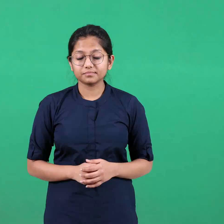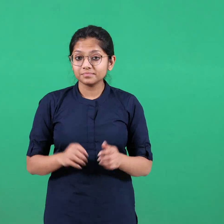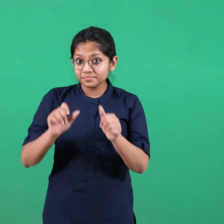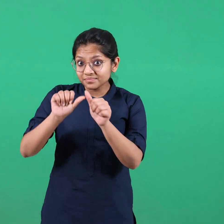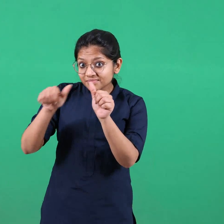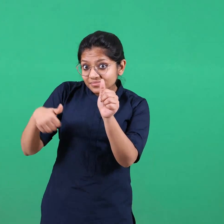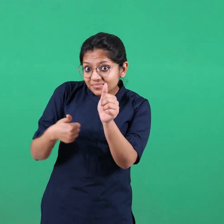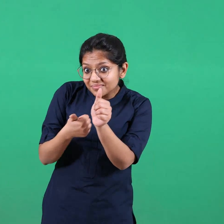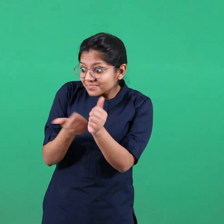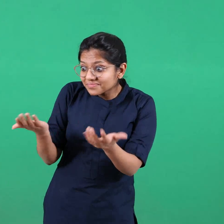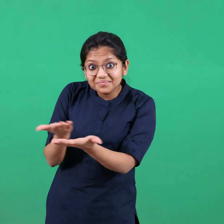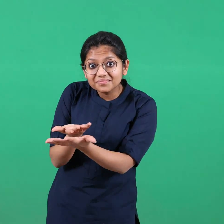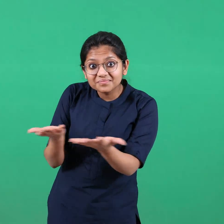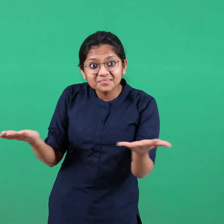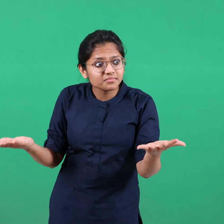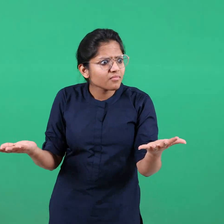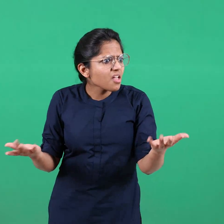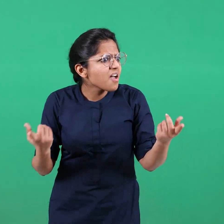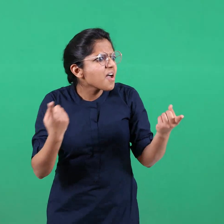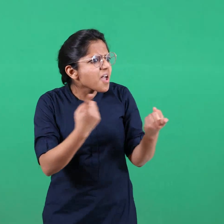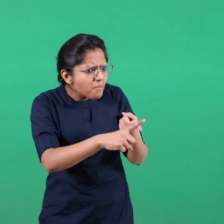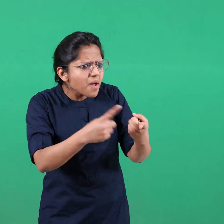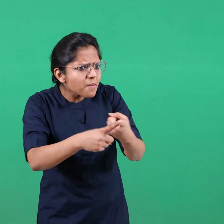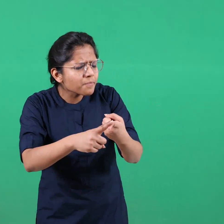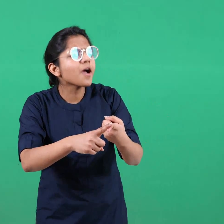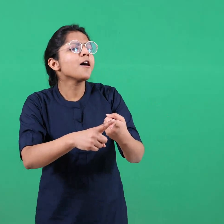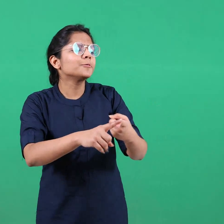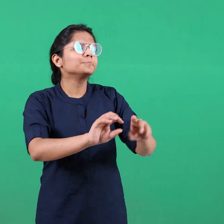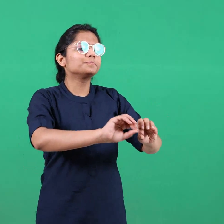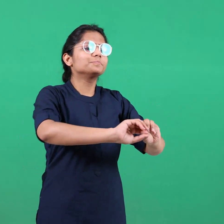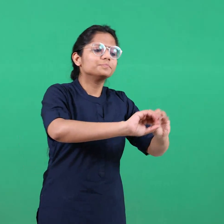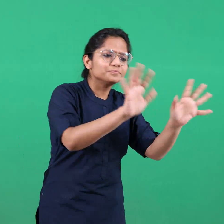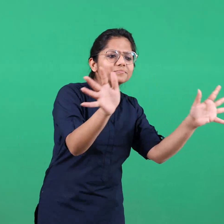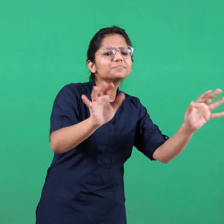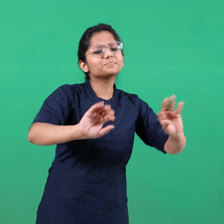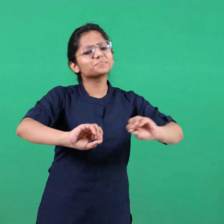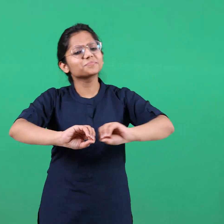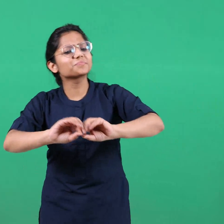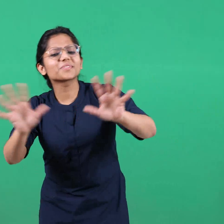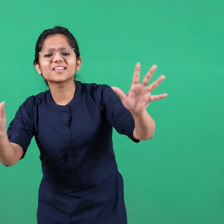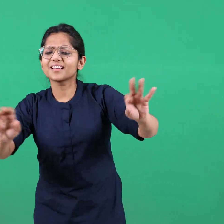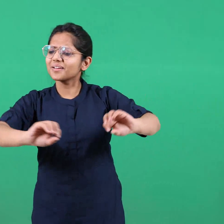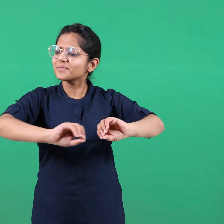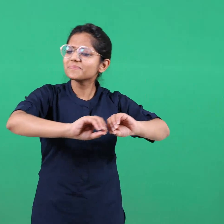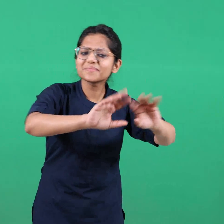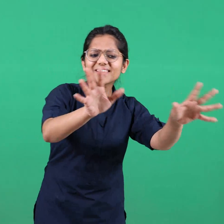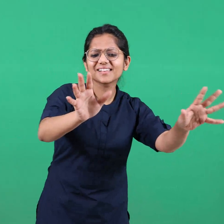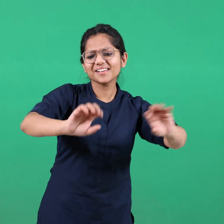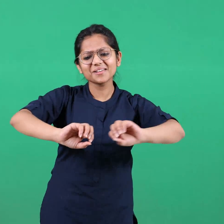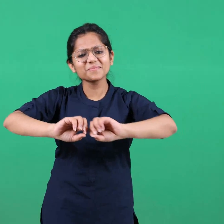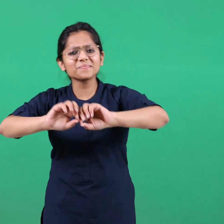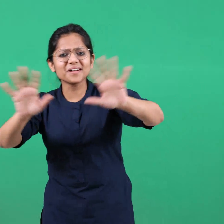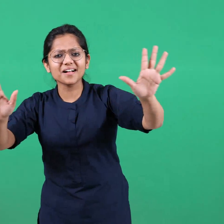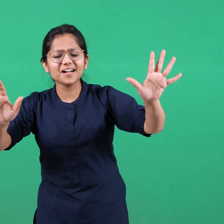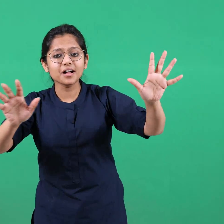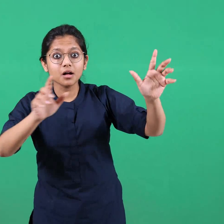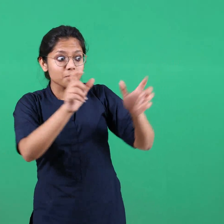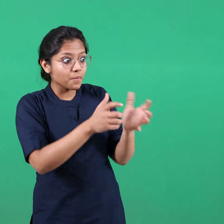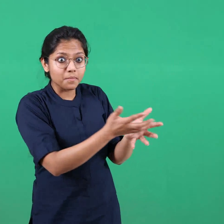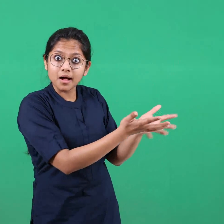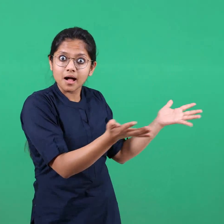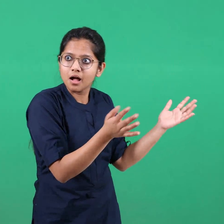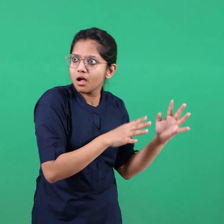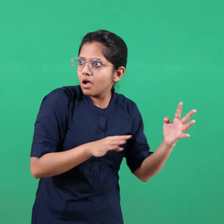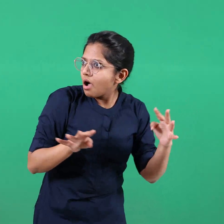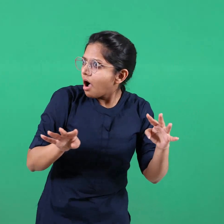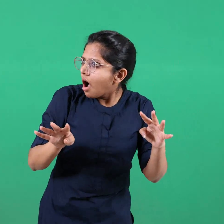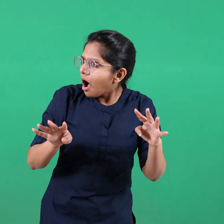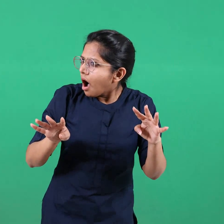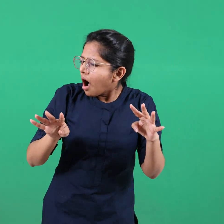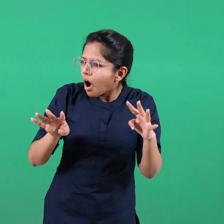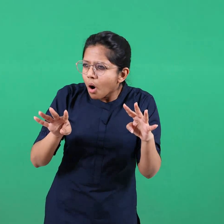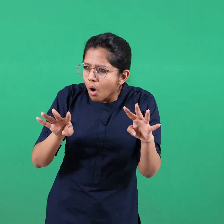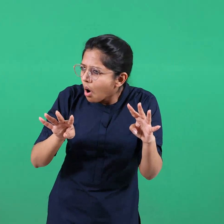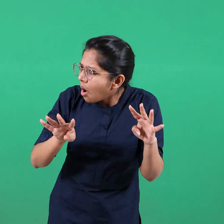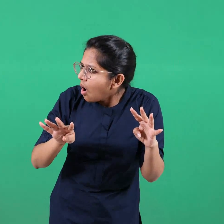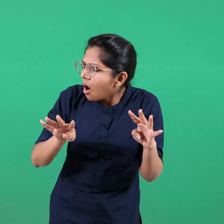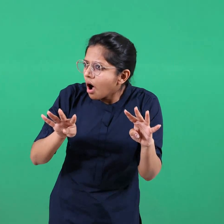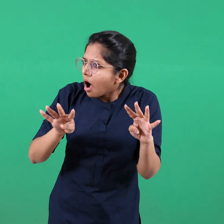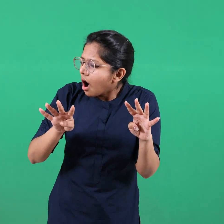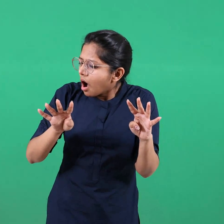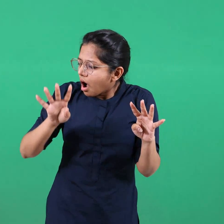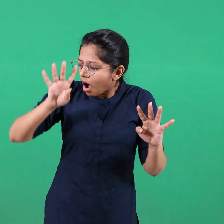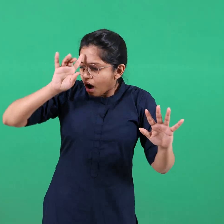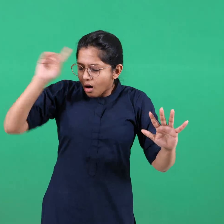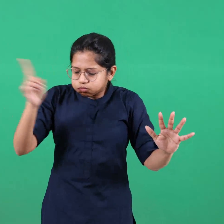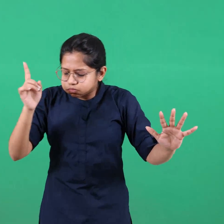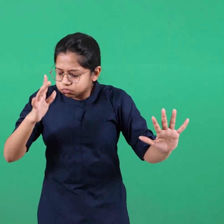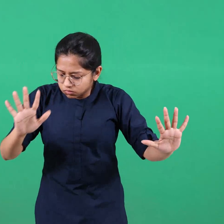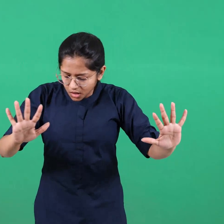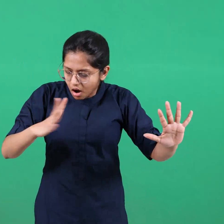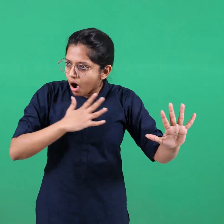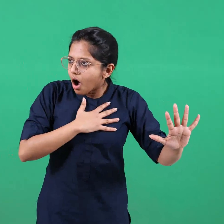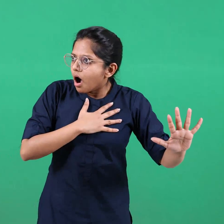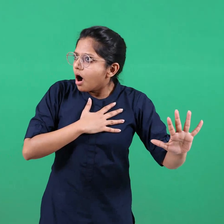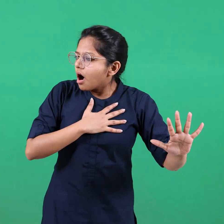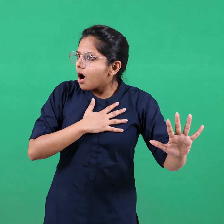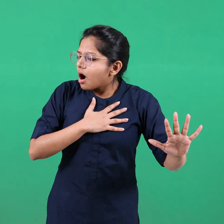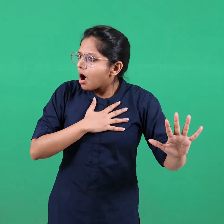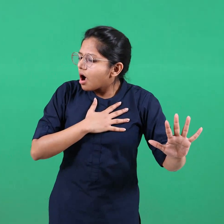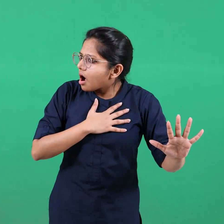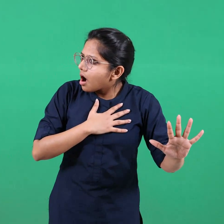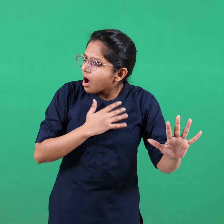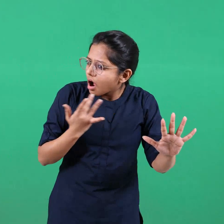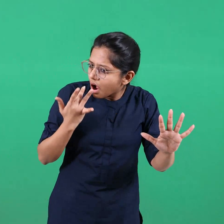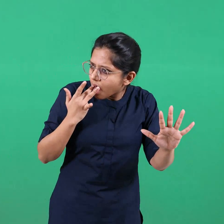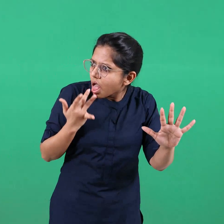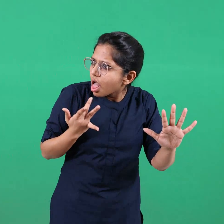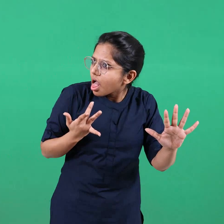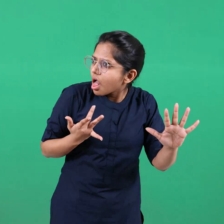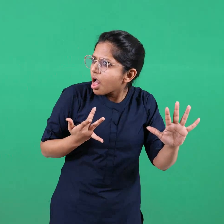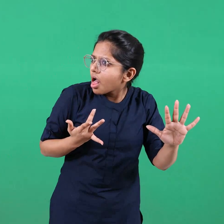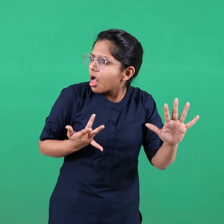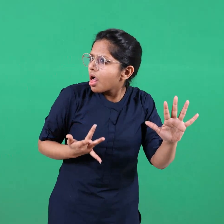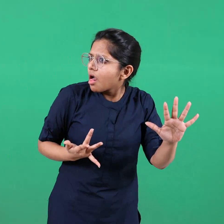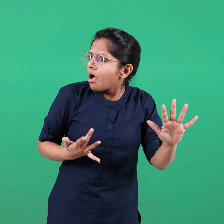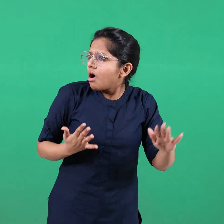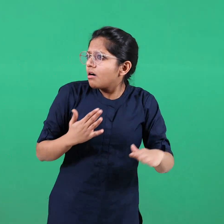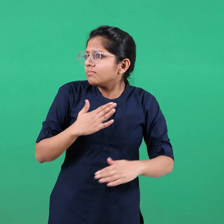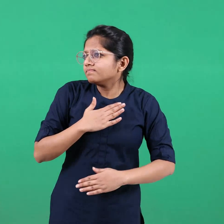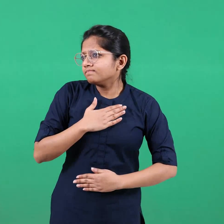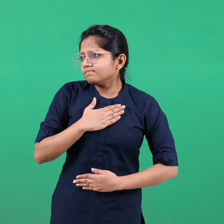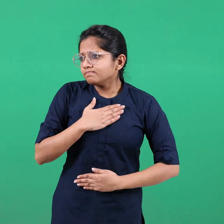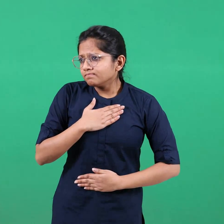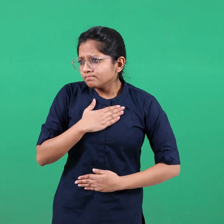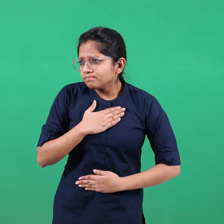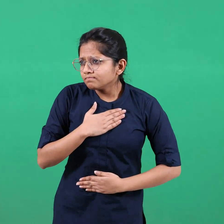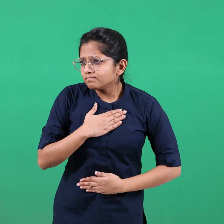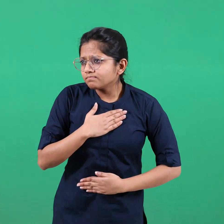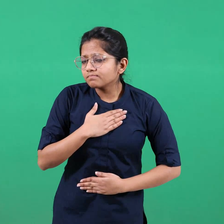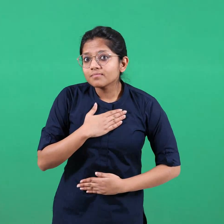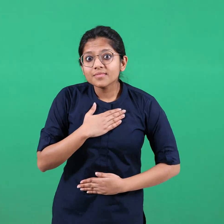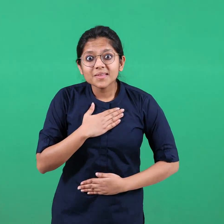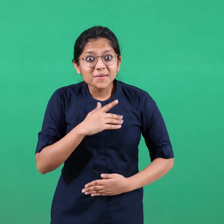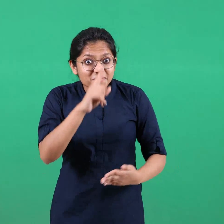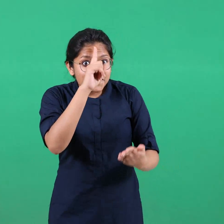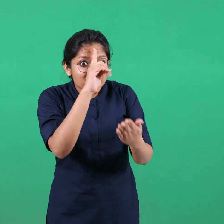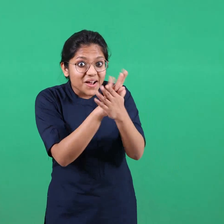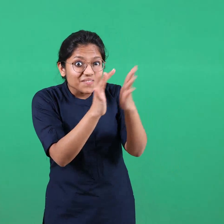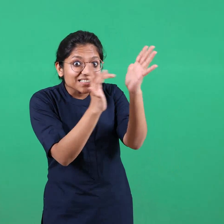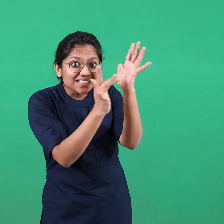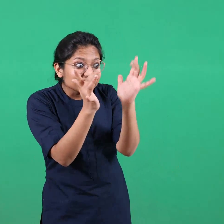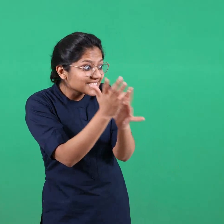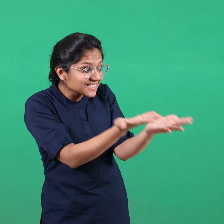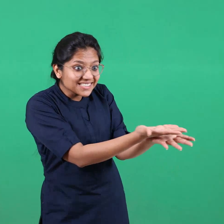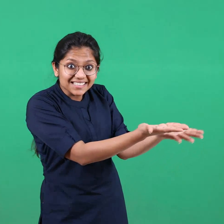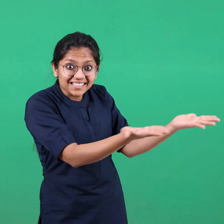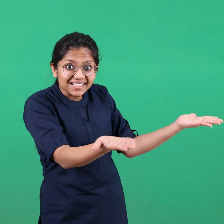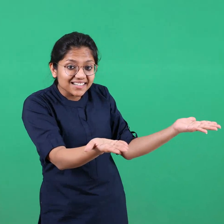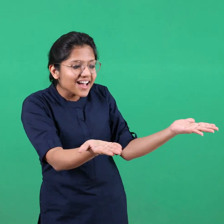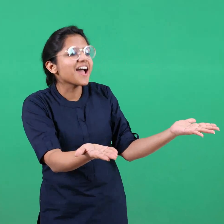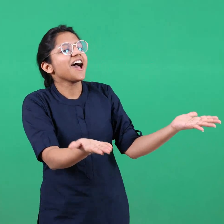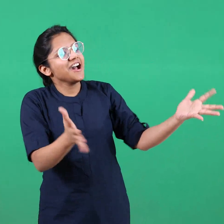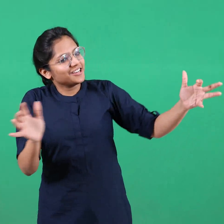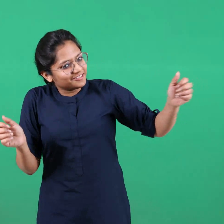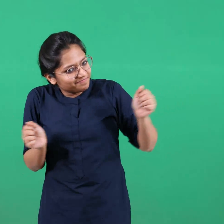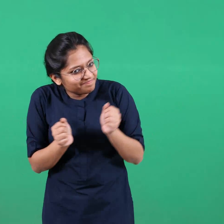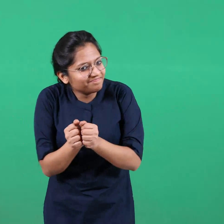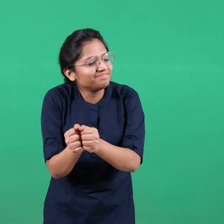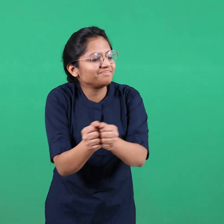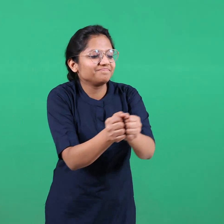A sense of awe came over everyone, and the apostles performed many wonders and signs.